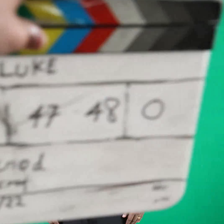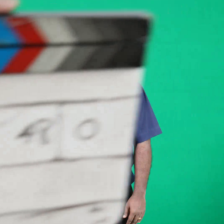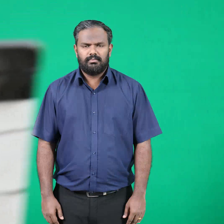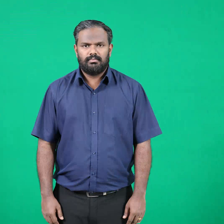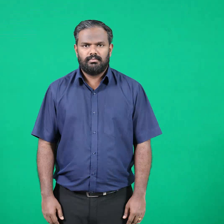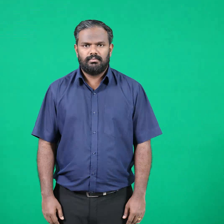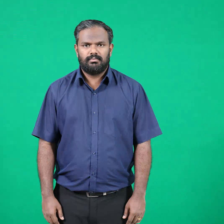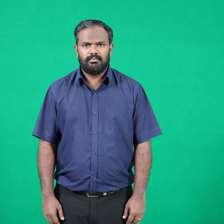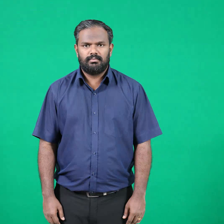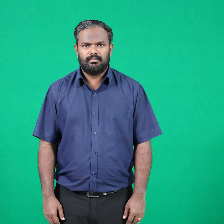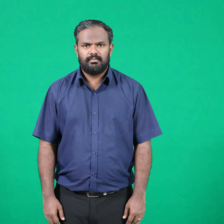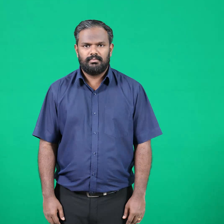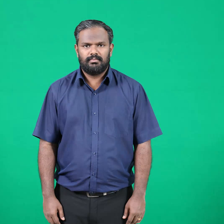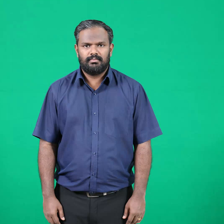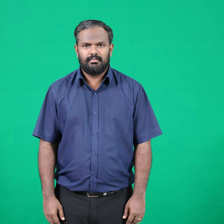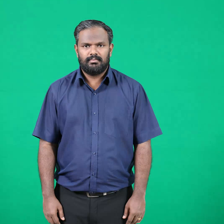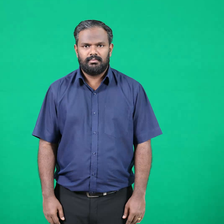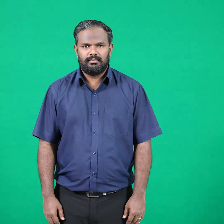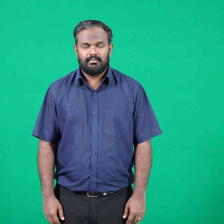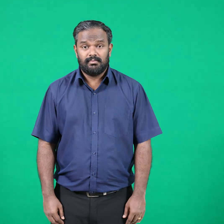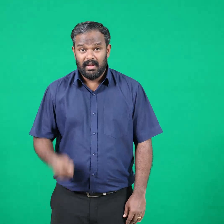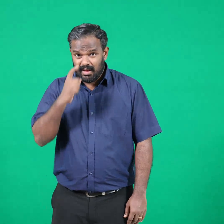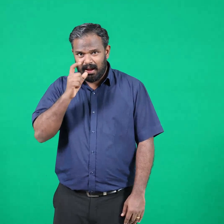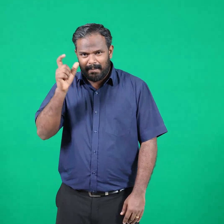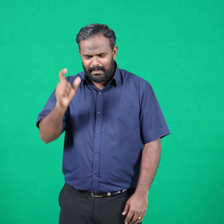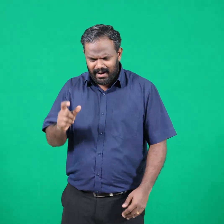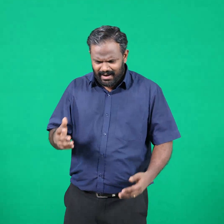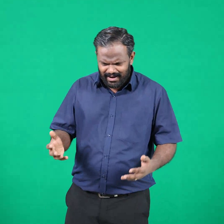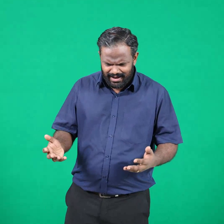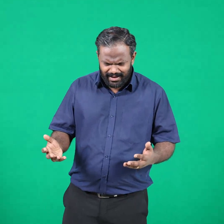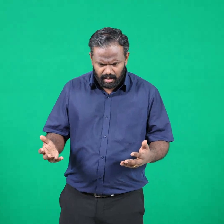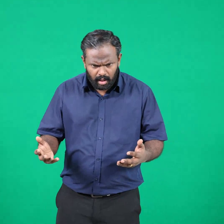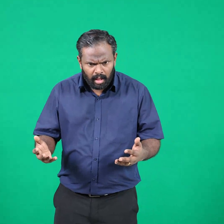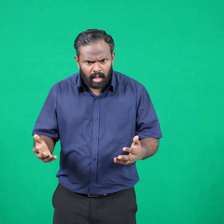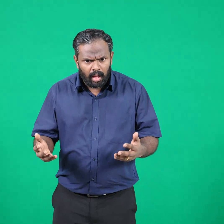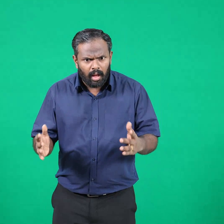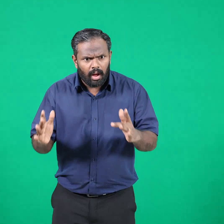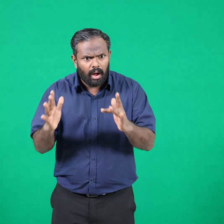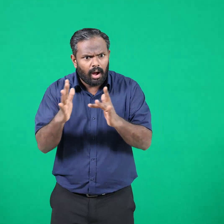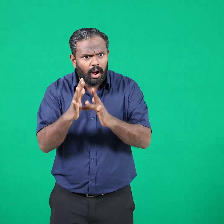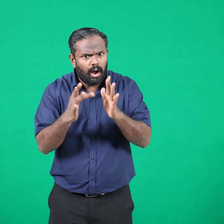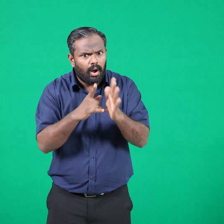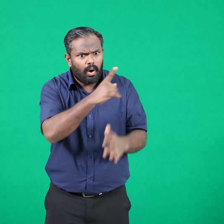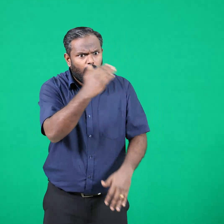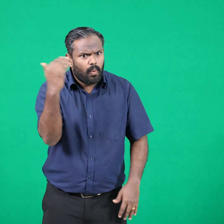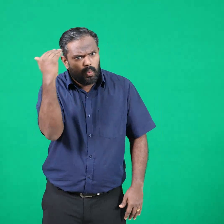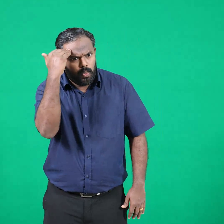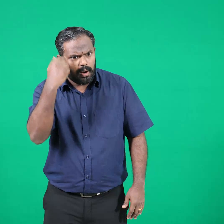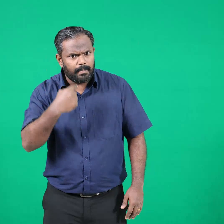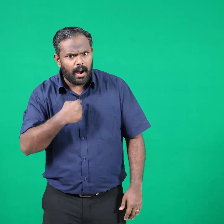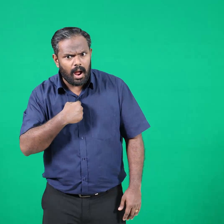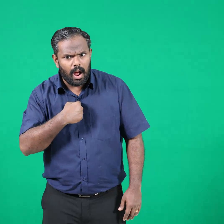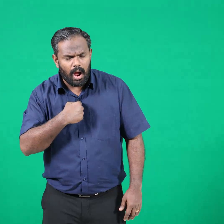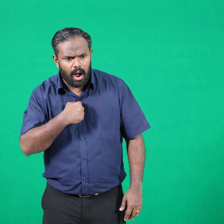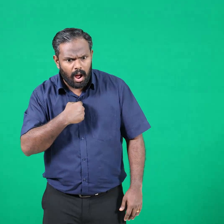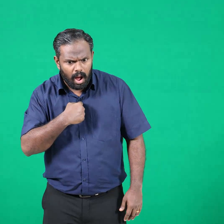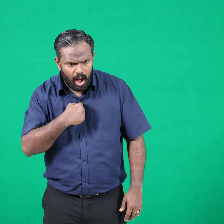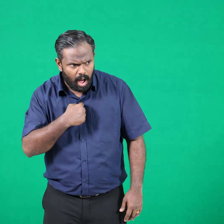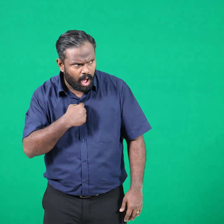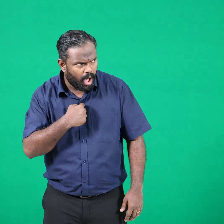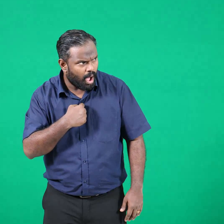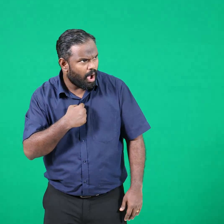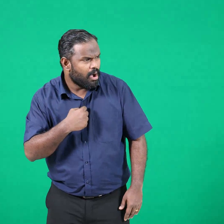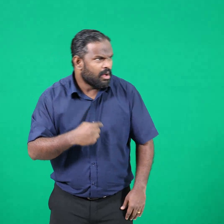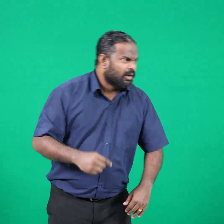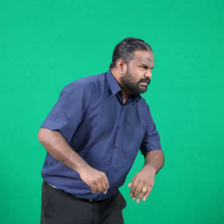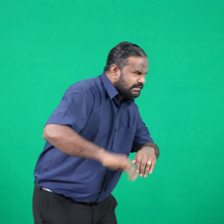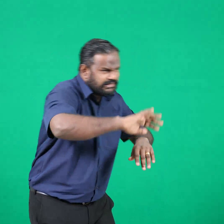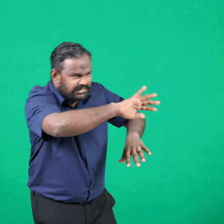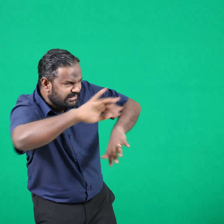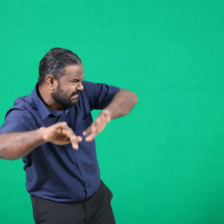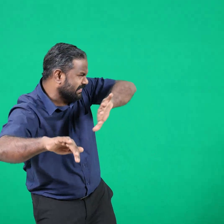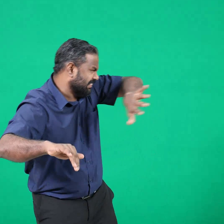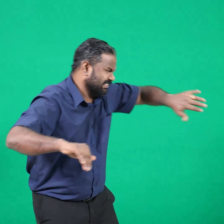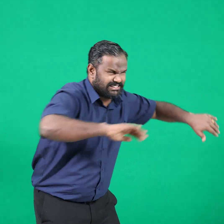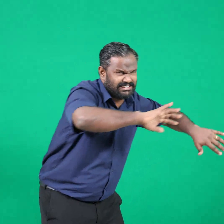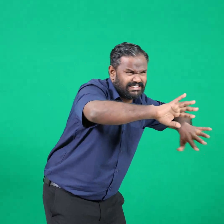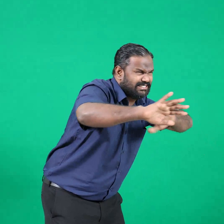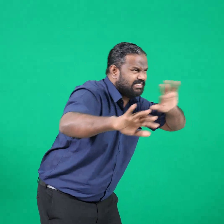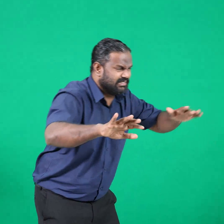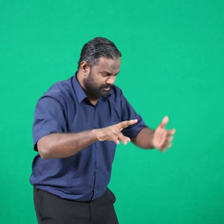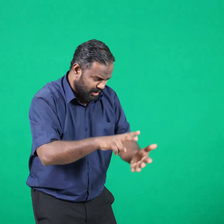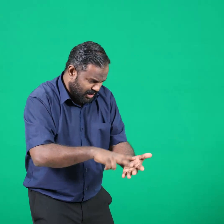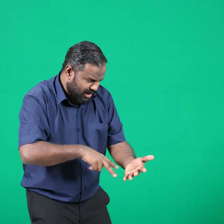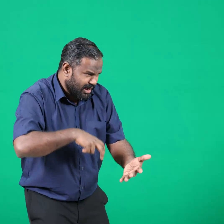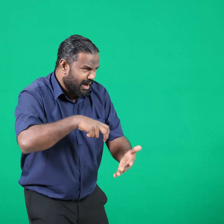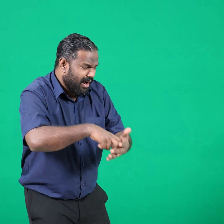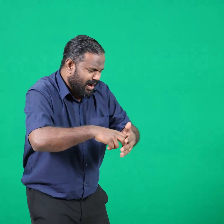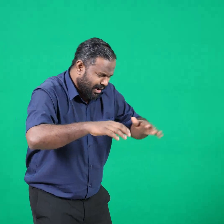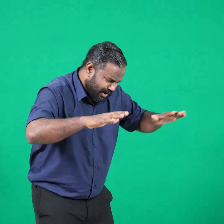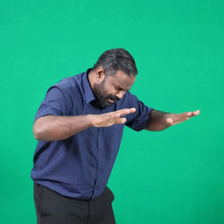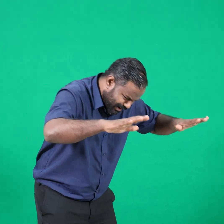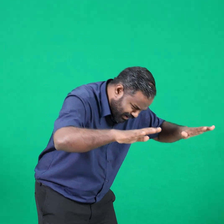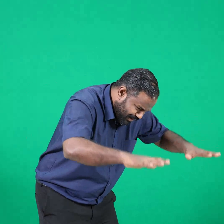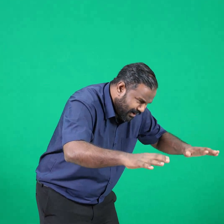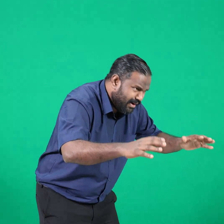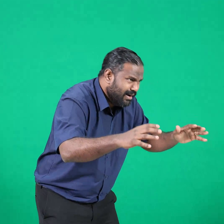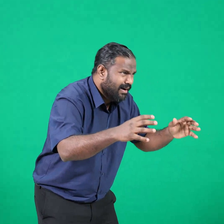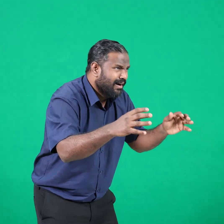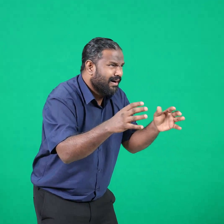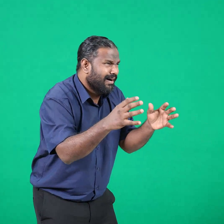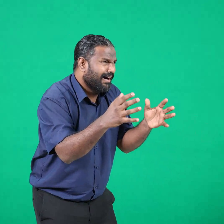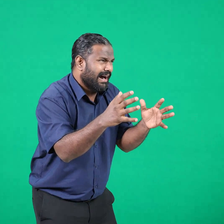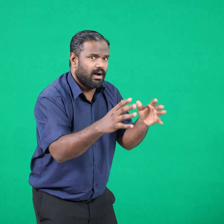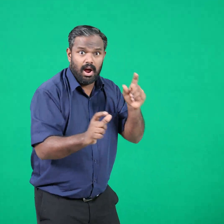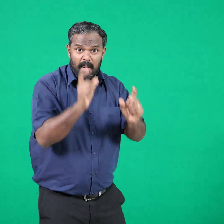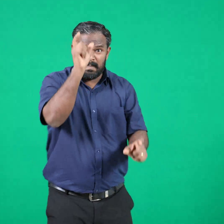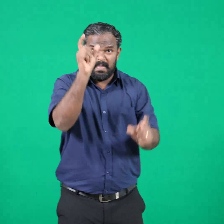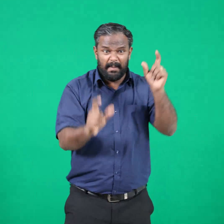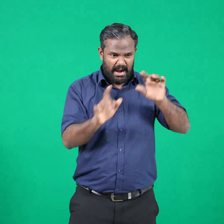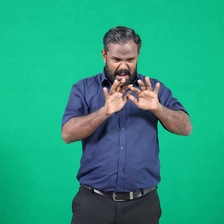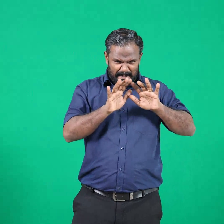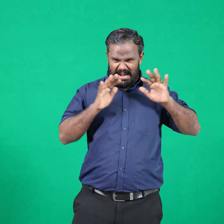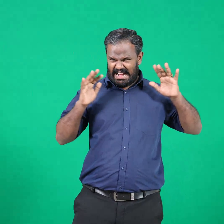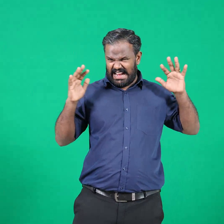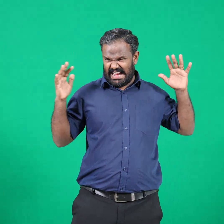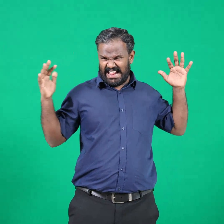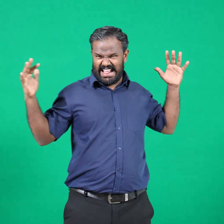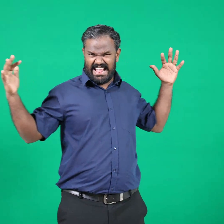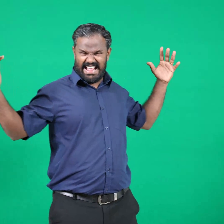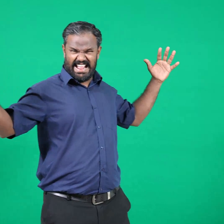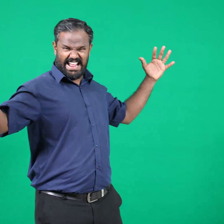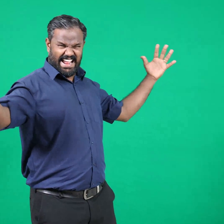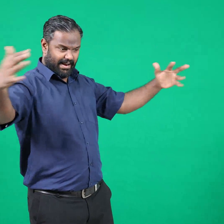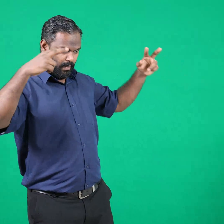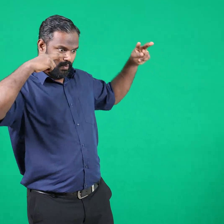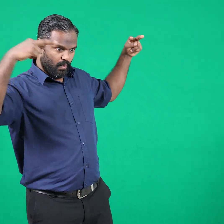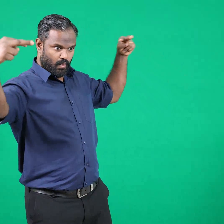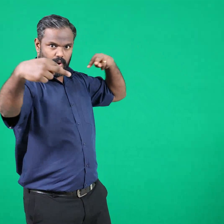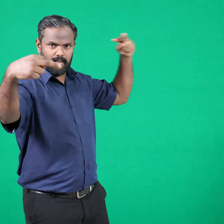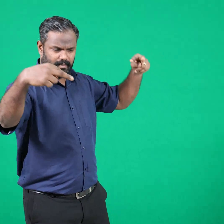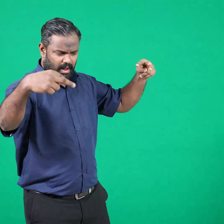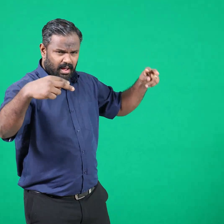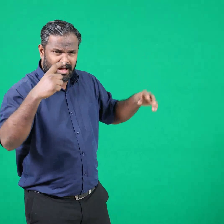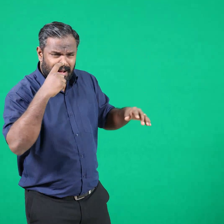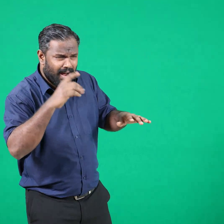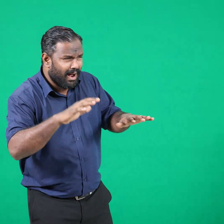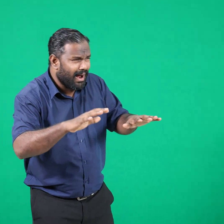Then the woman, seeing that she could not escape notice, came trembling and fell down before Him.